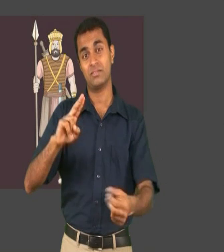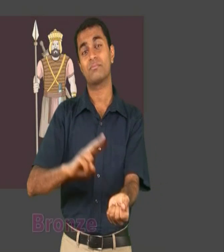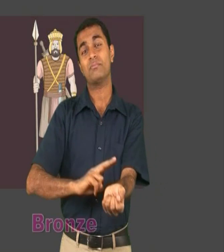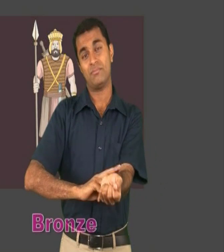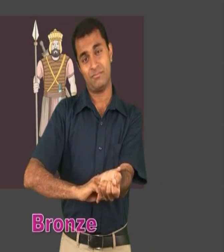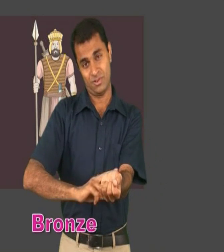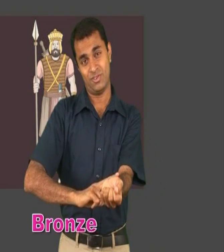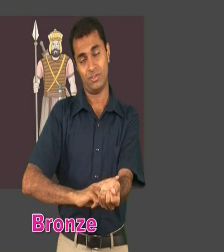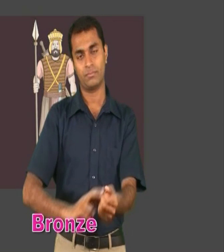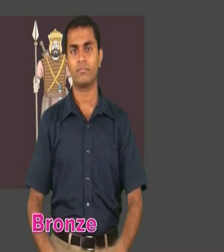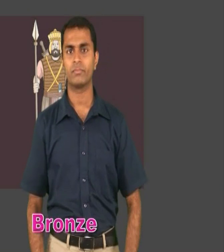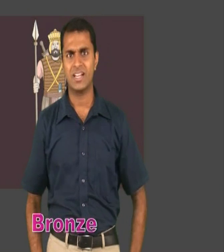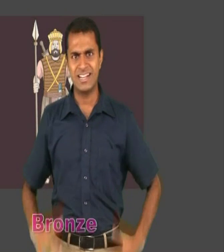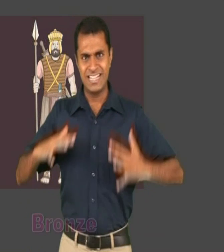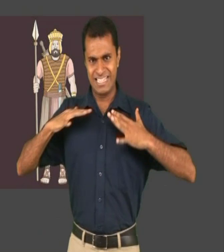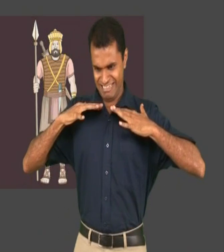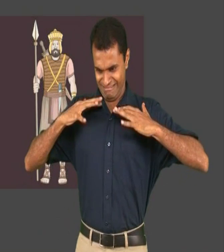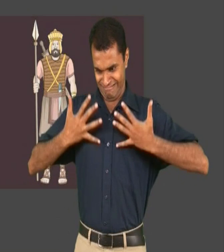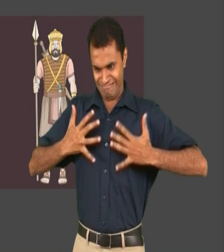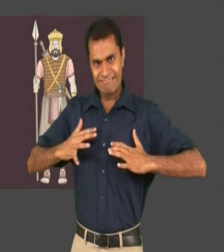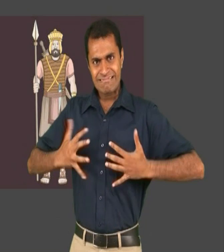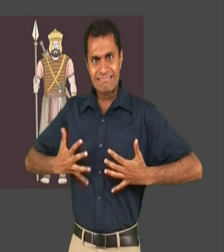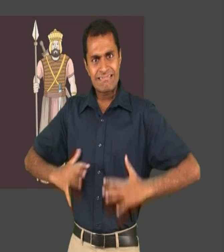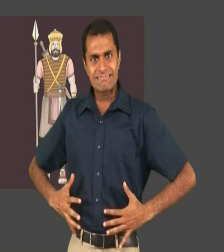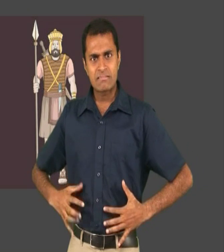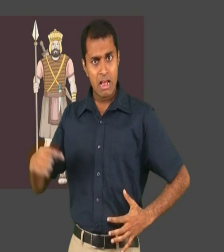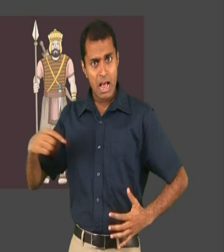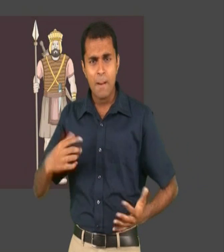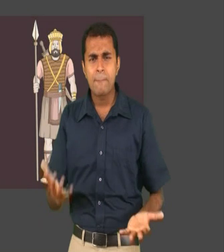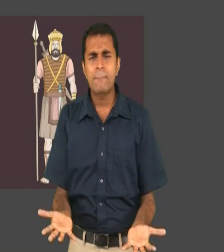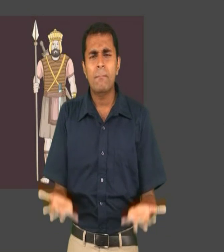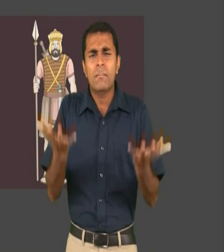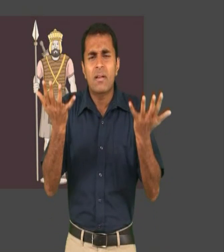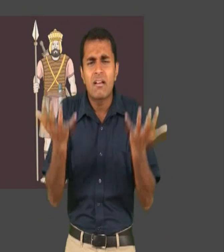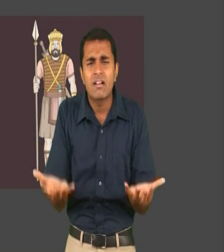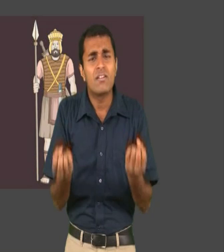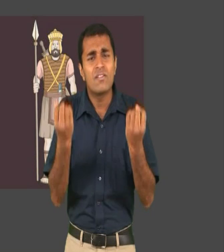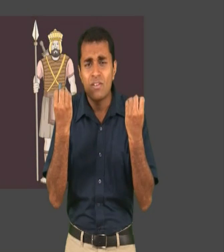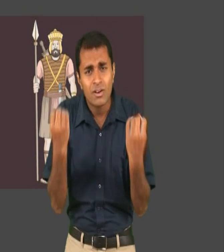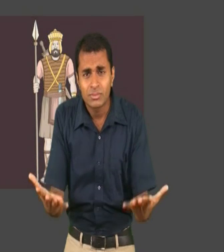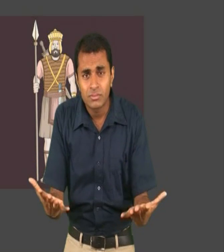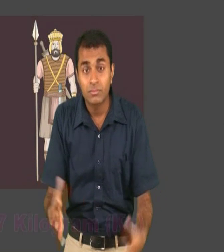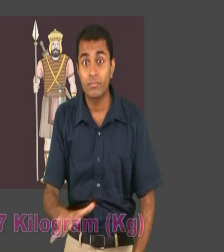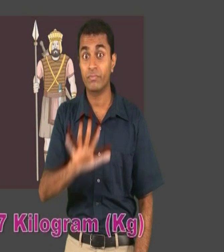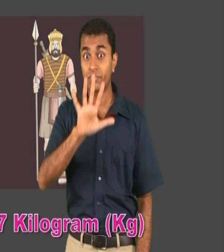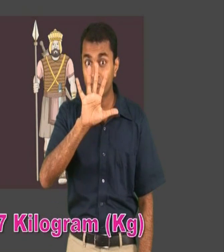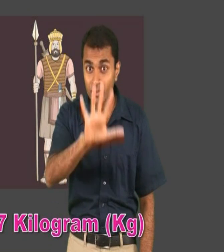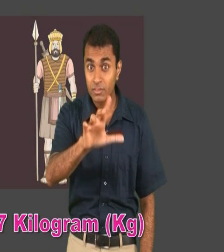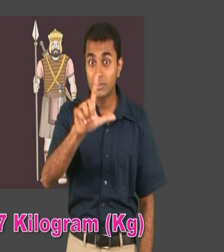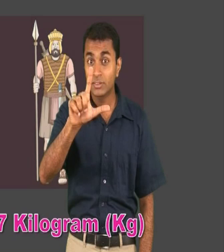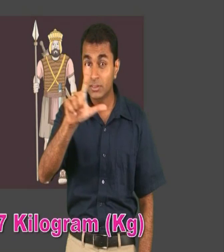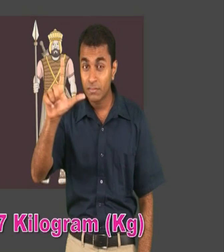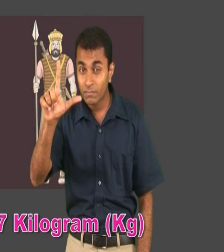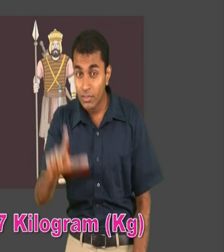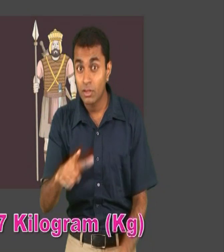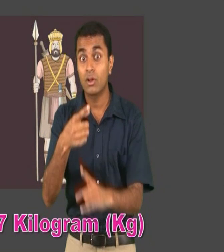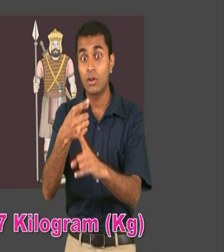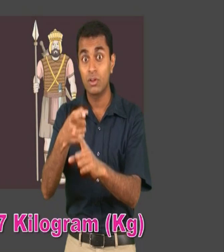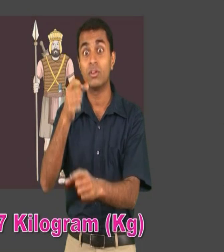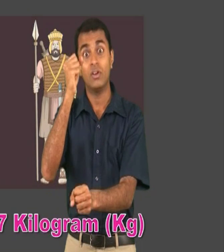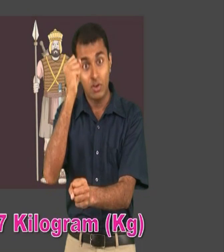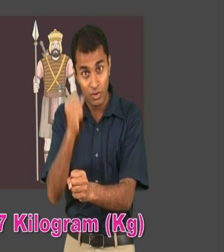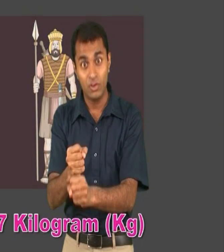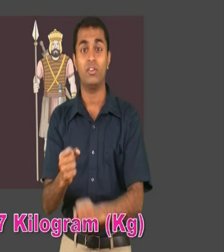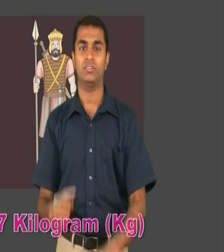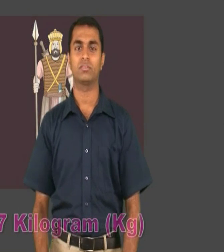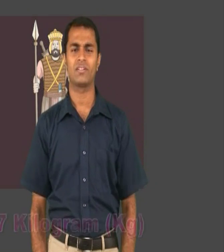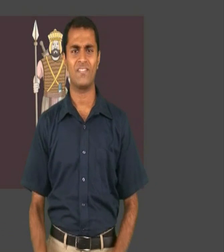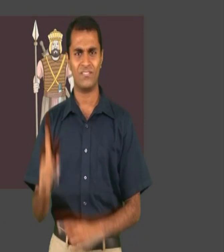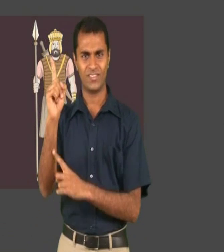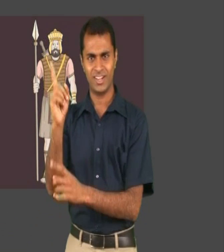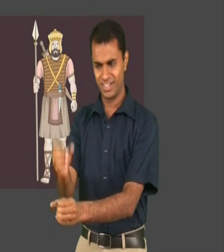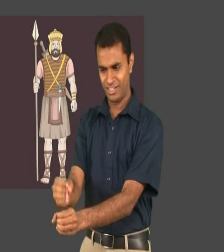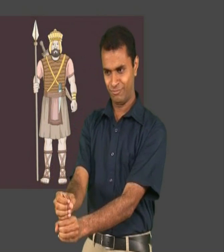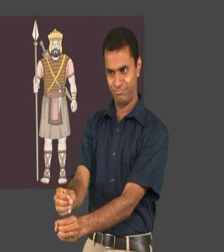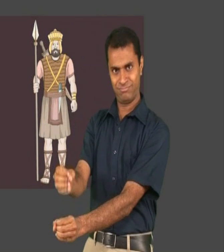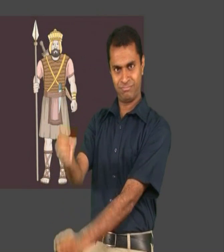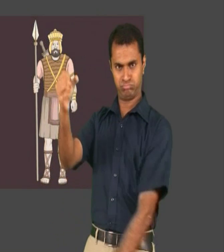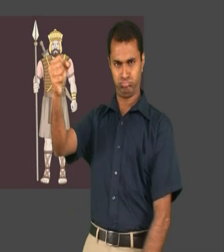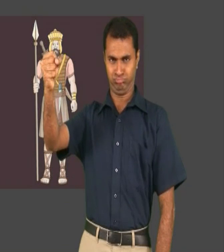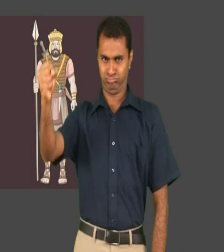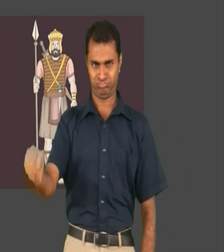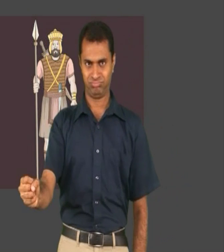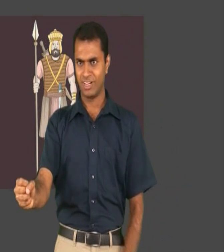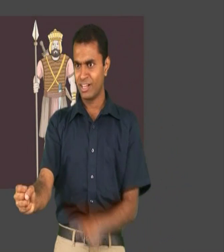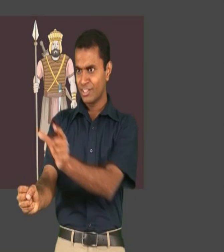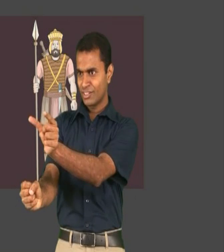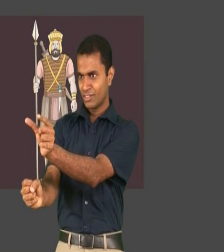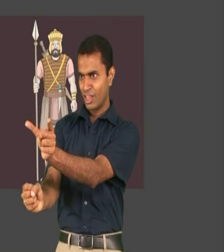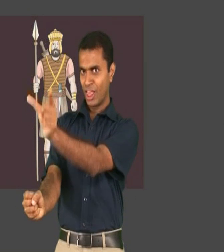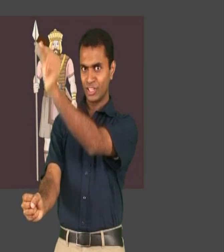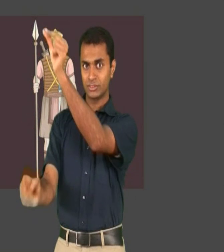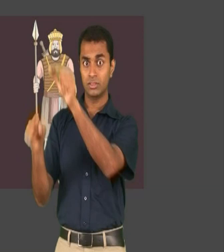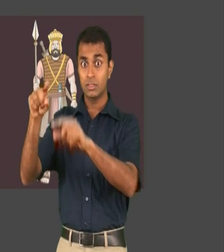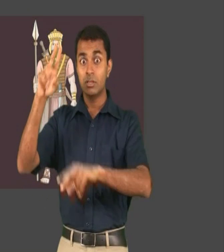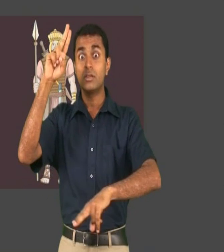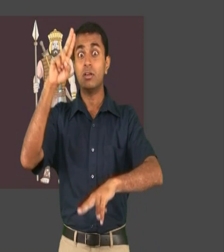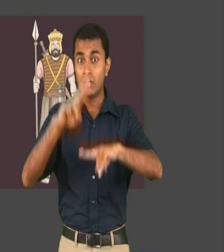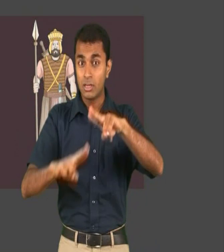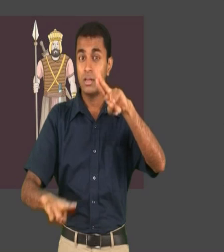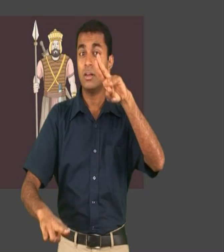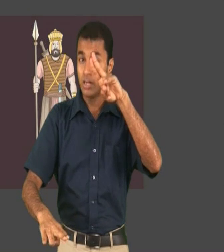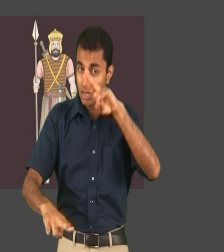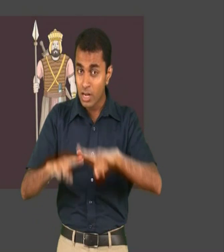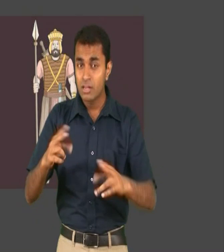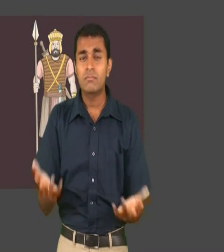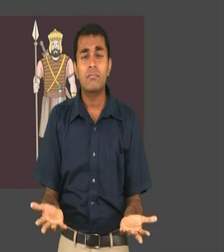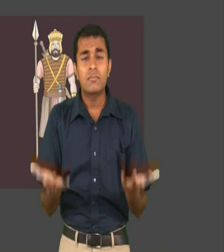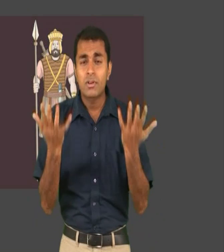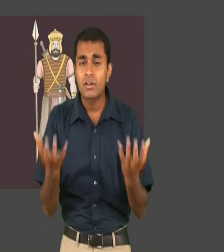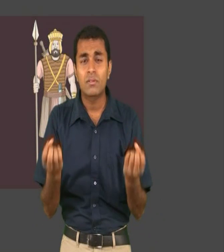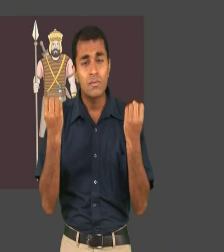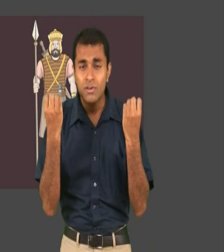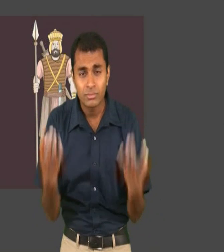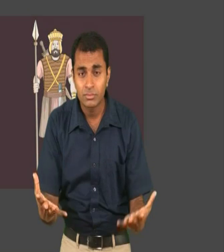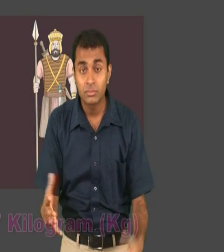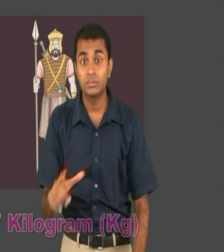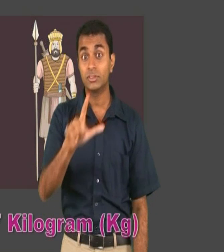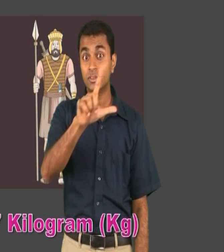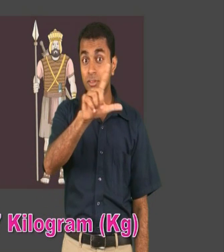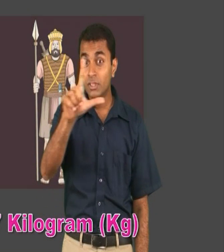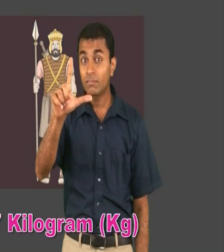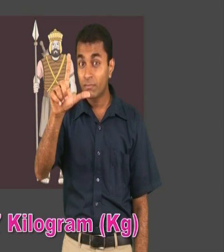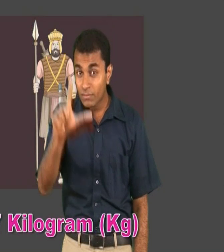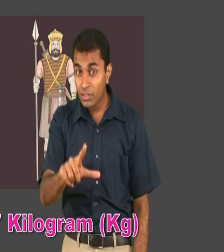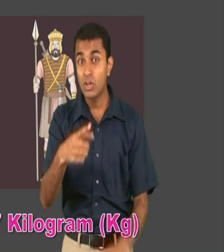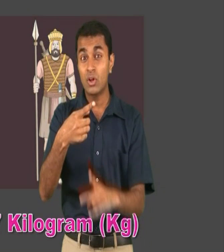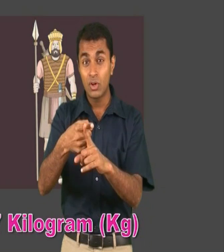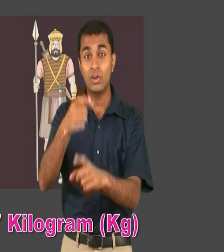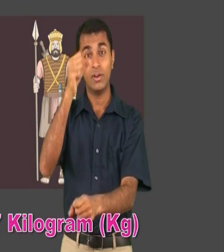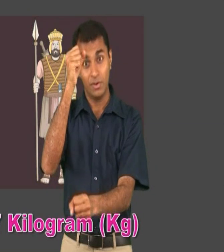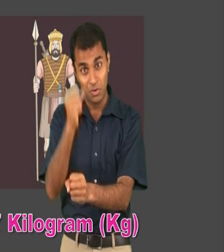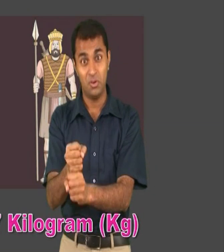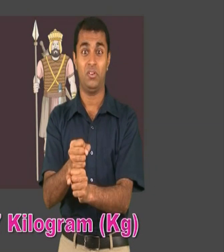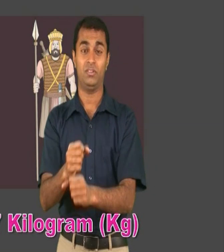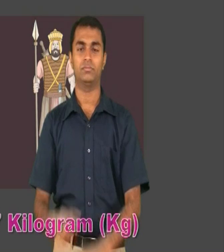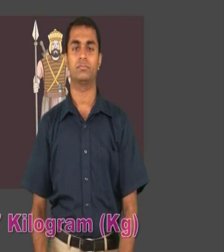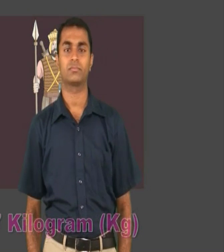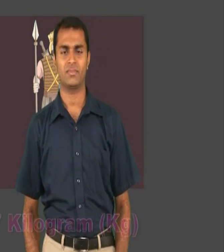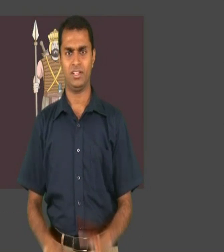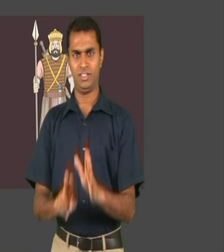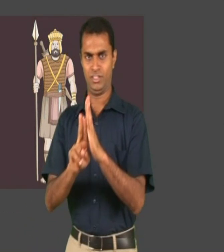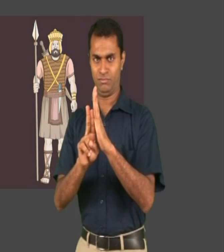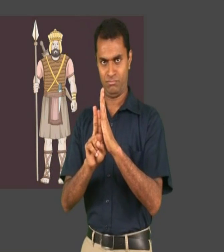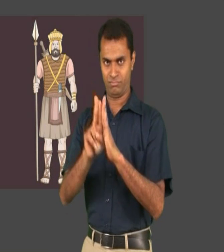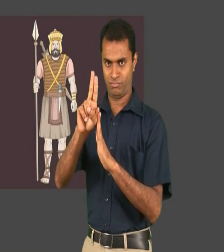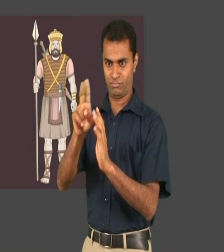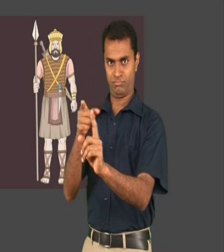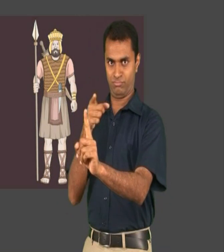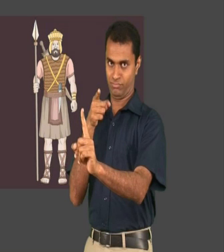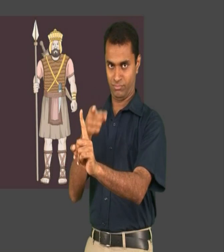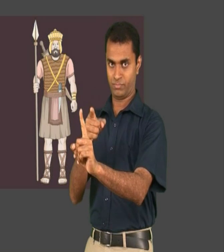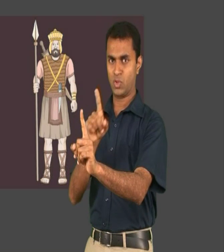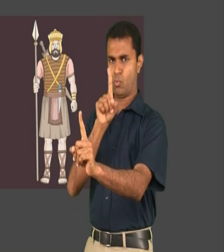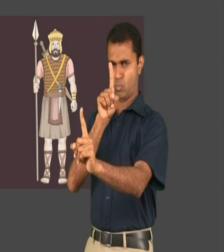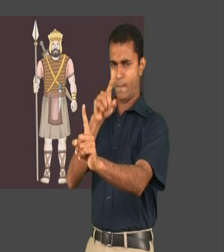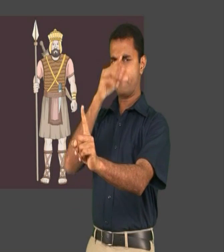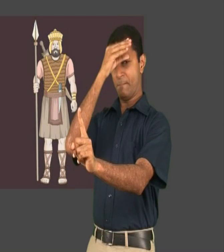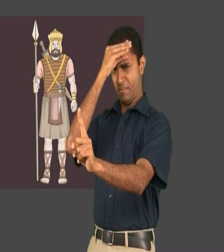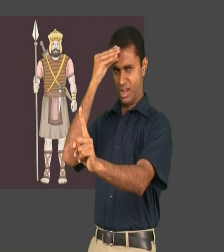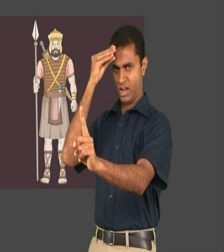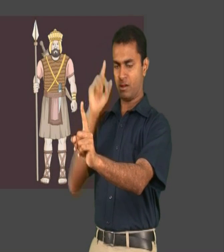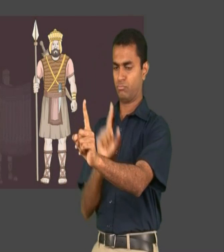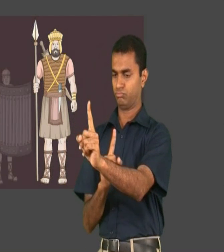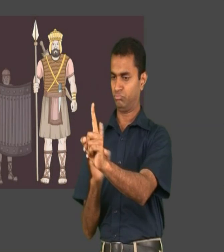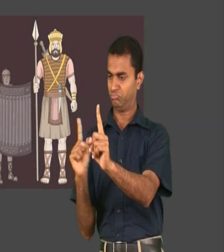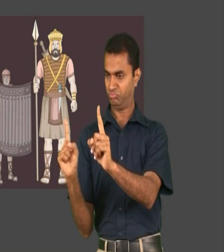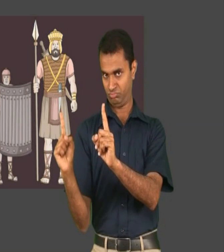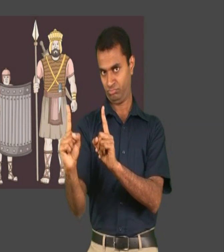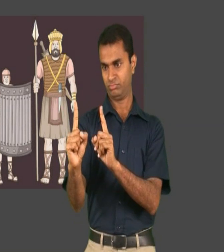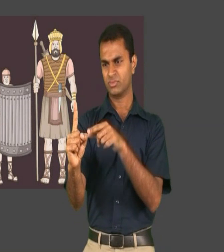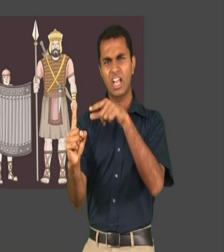He wore a bronze coat of mail weighing five thousand shekels, and he had armor of bronze on his legs and a javelin of bronze slung between his shoulders. The shaft of his spear was like a weaver’s beam, and its iron point weighed six hundred shekels.